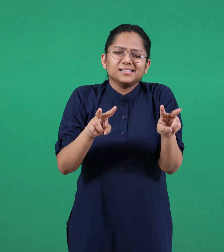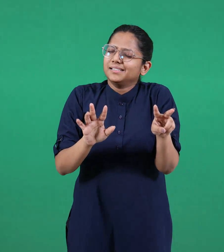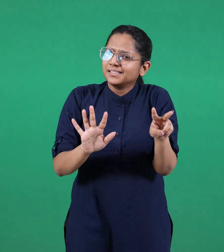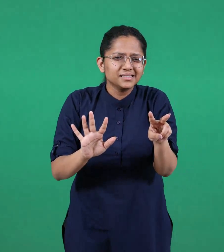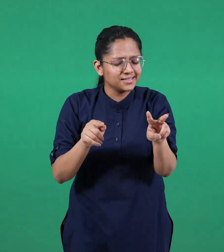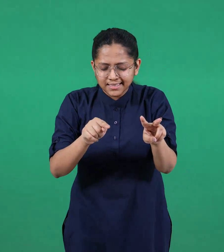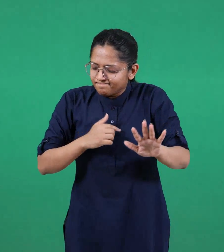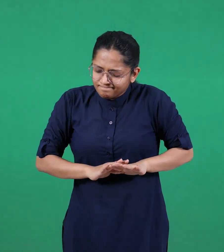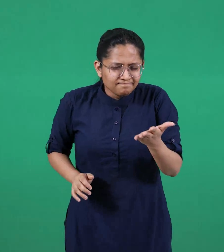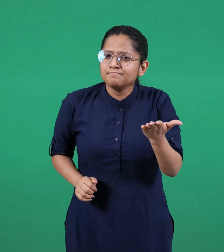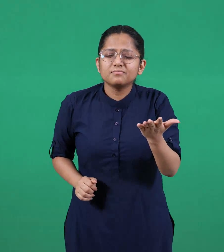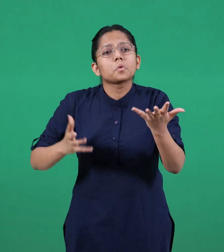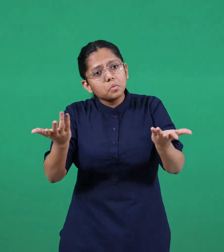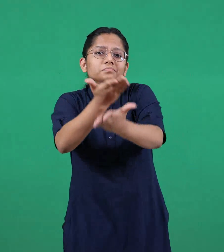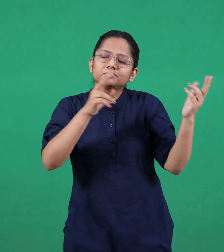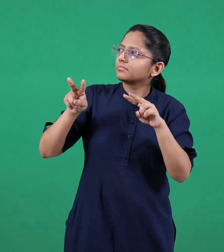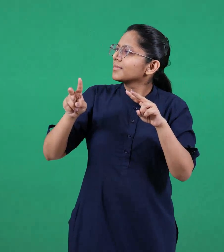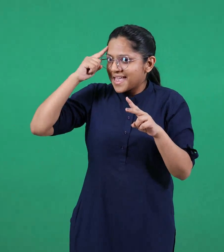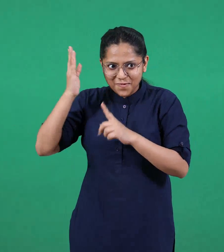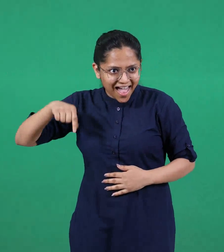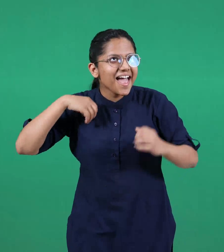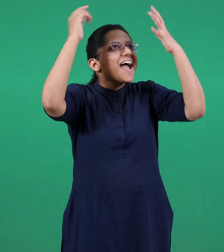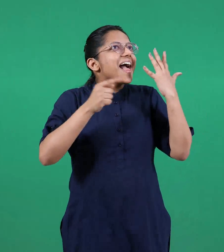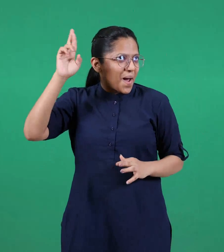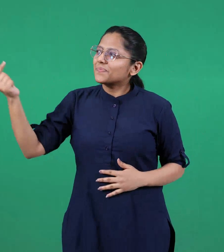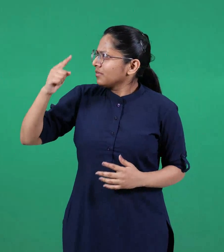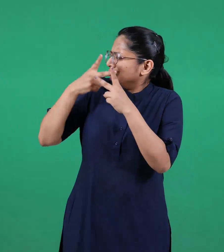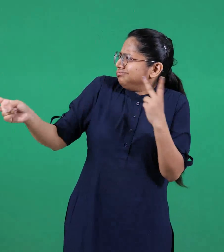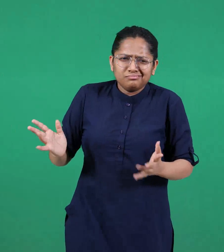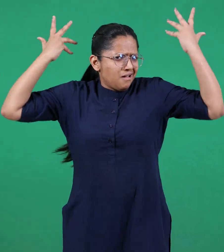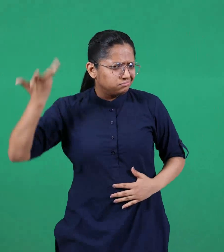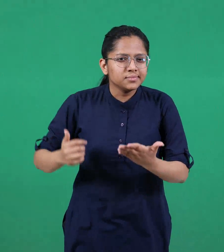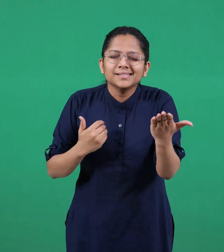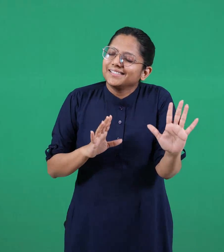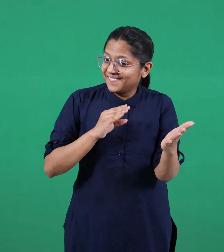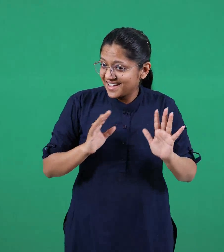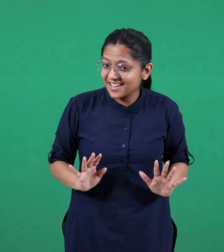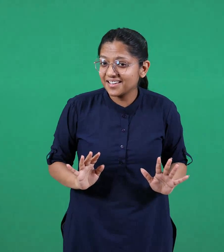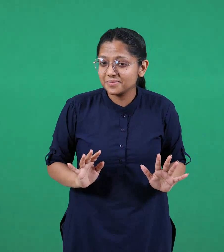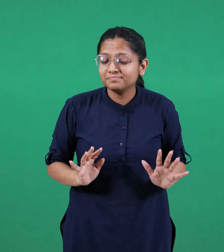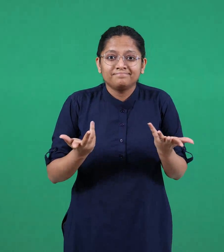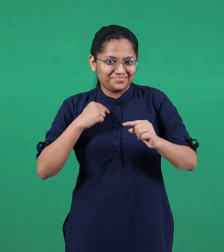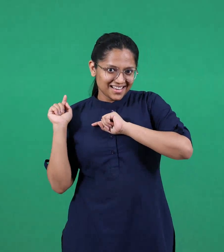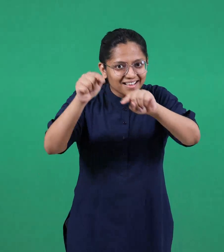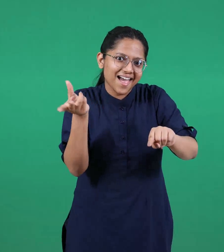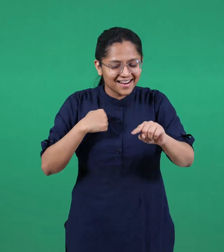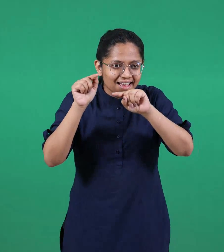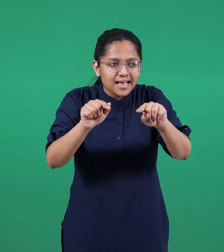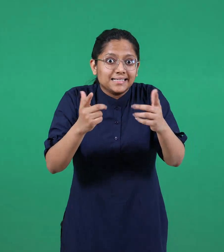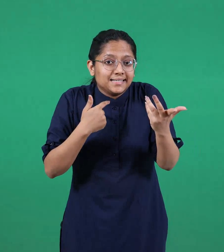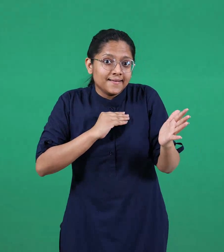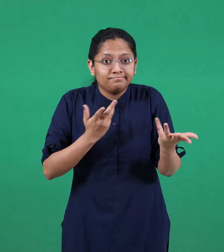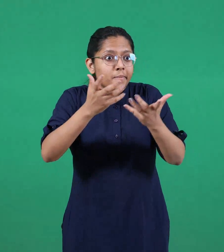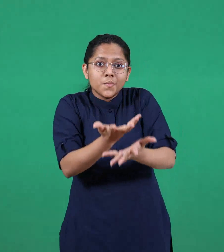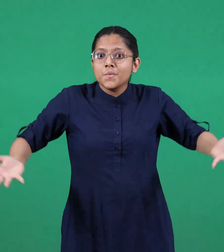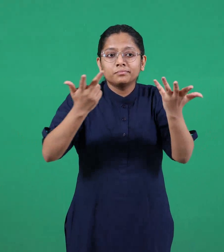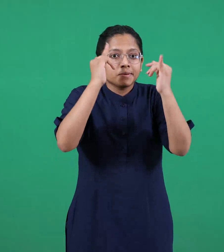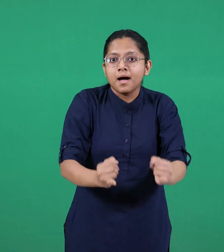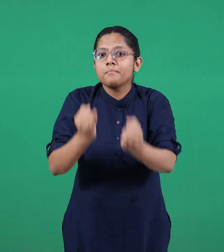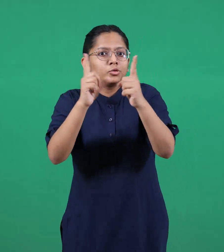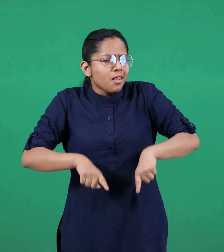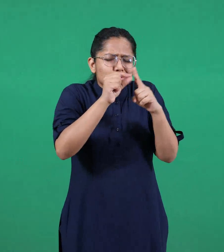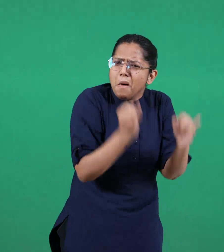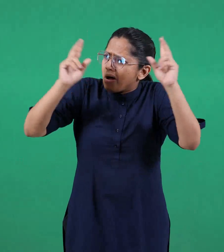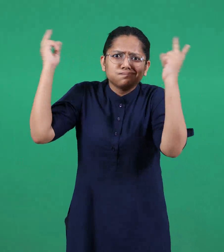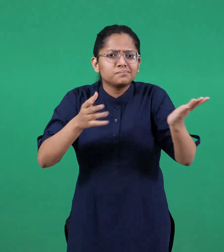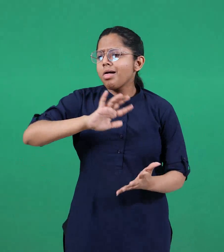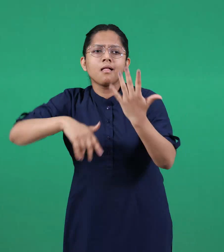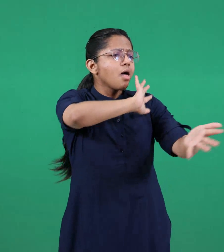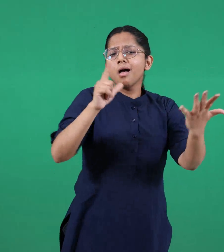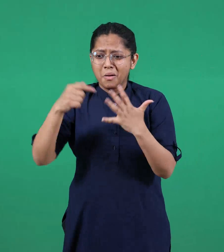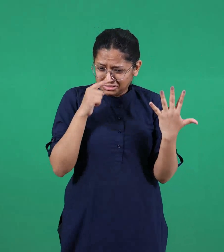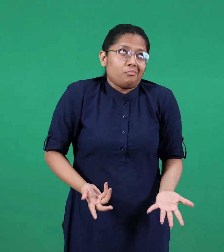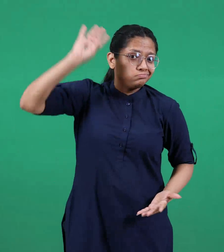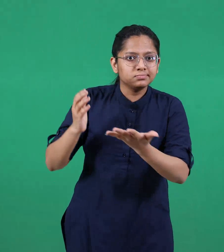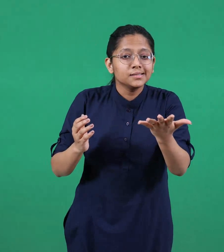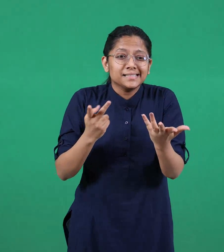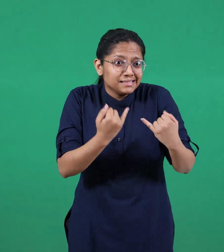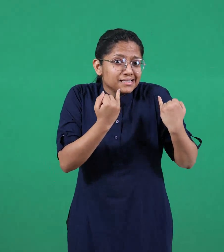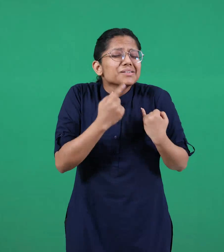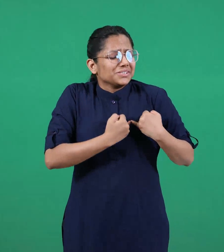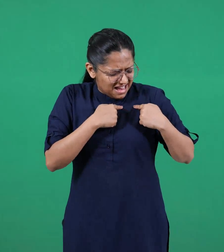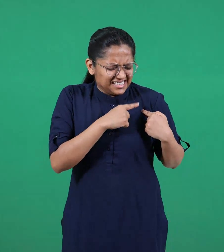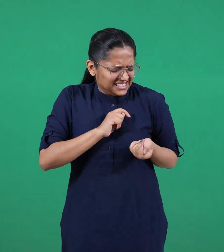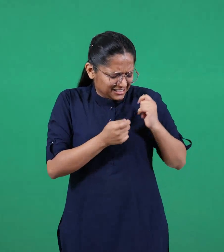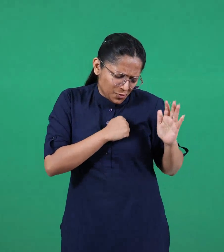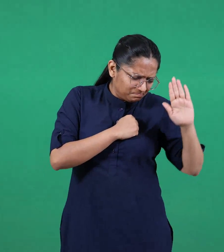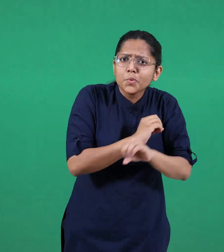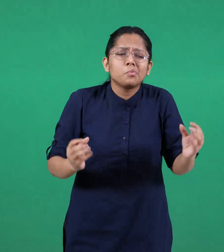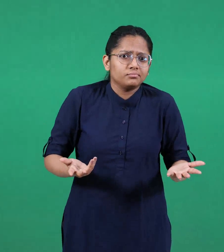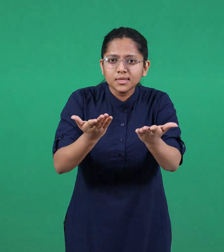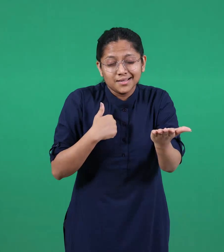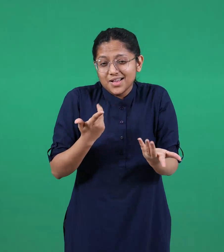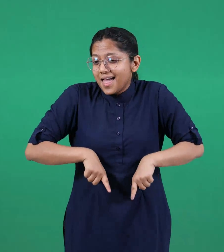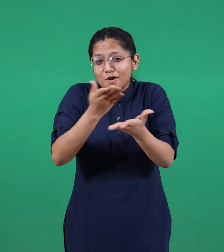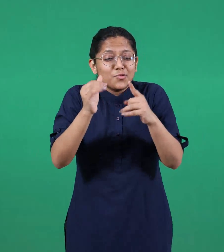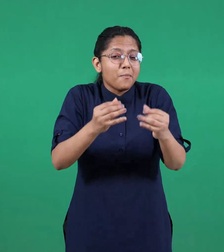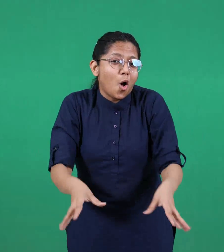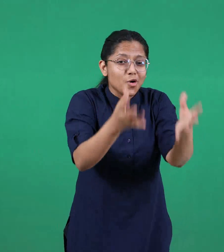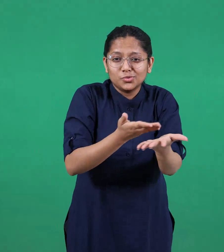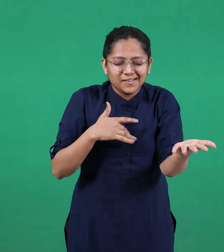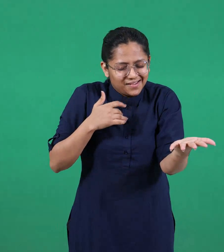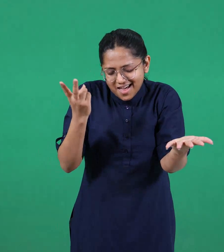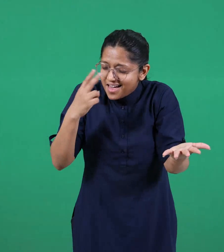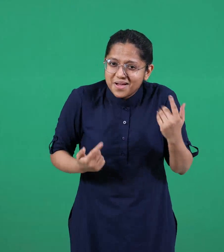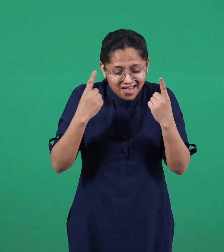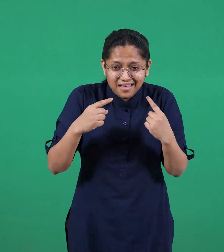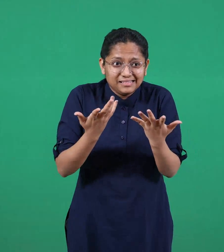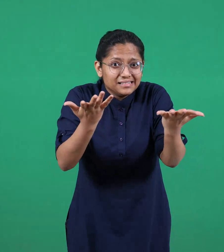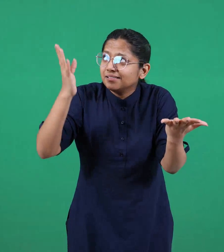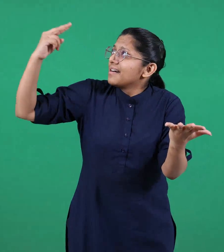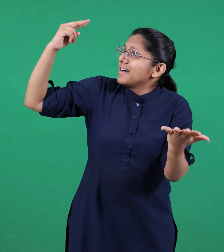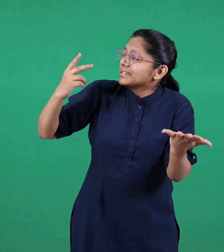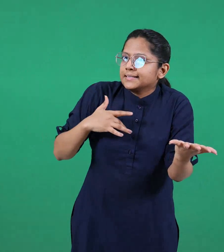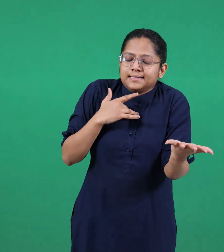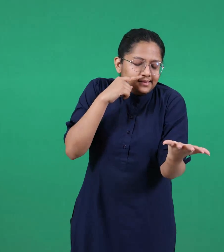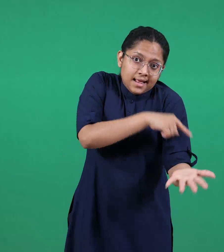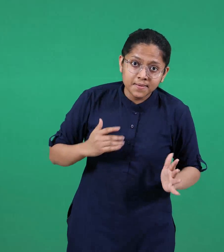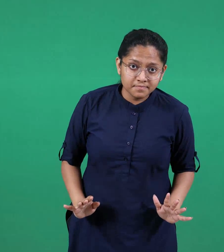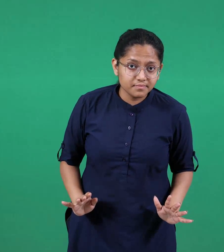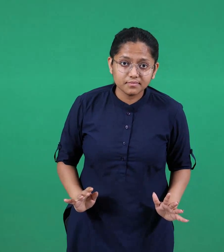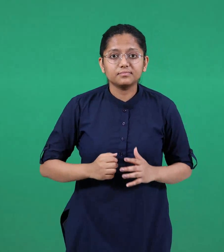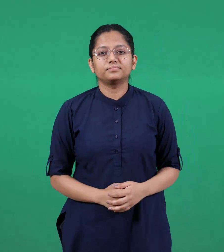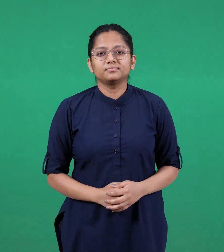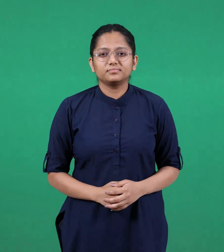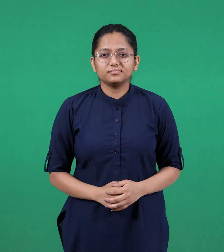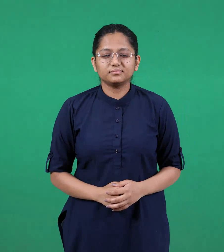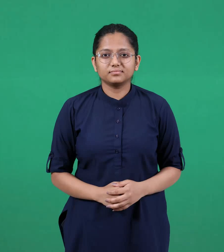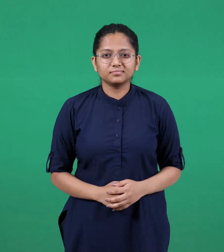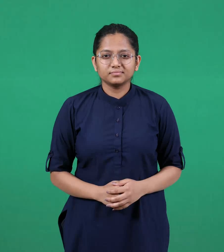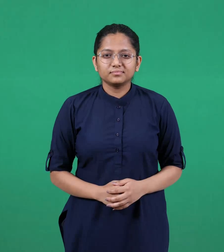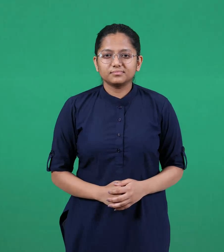I am afraid that when I come again, my God will humble me before you, and I will be grieved over many who have sinned earlier and have not repented of their acts of impurity, sexual immorality, and debauchery.